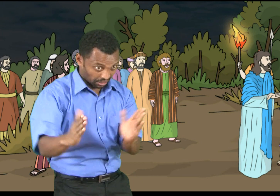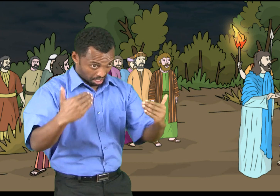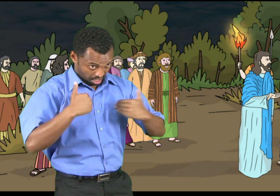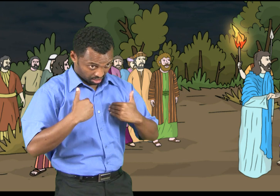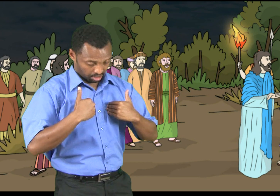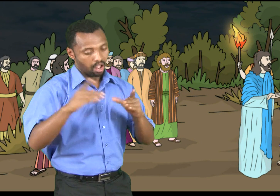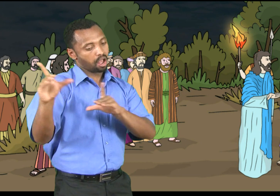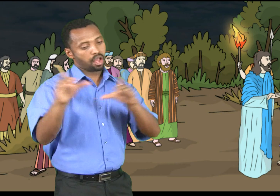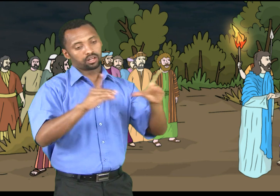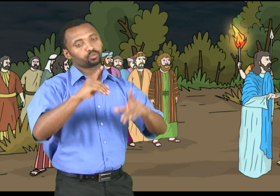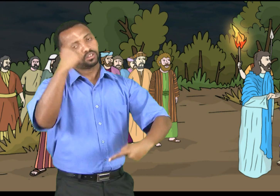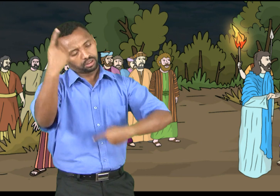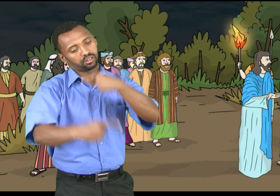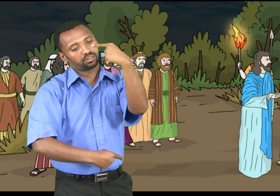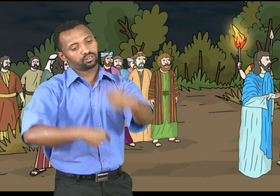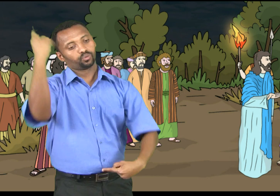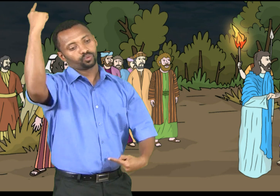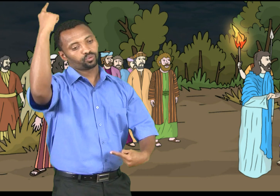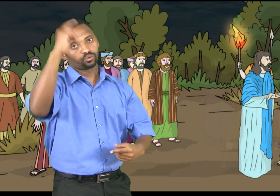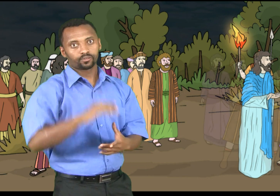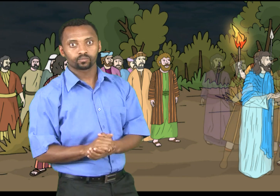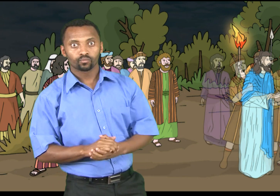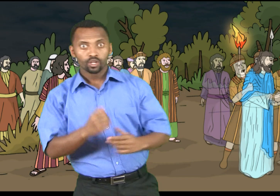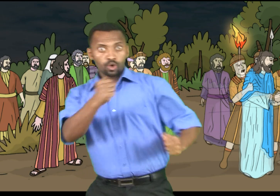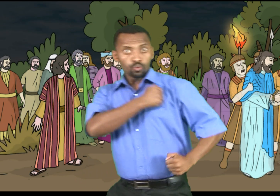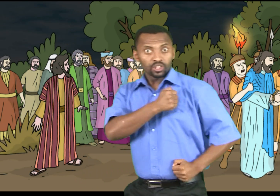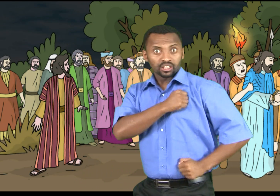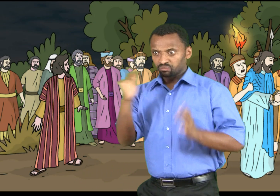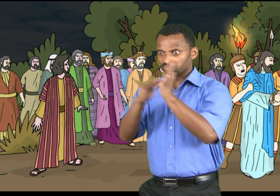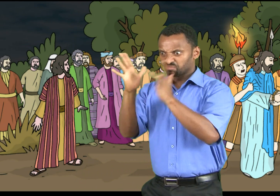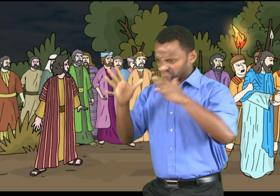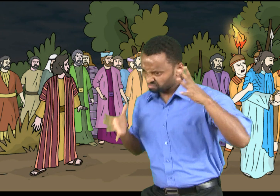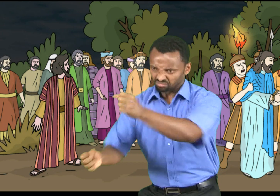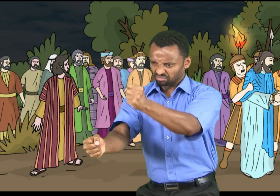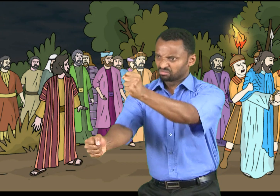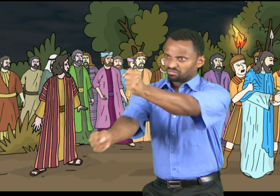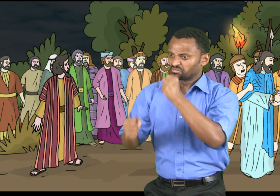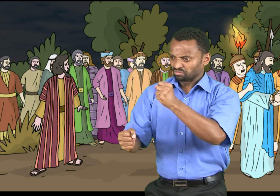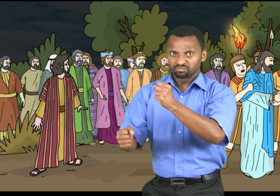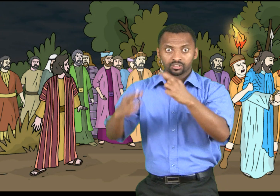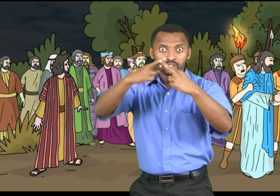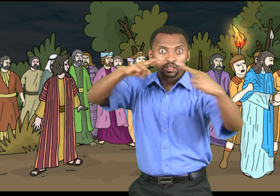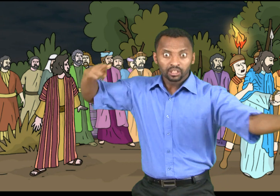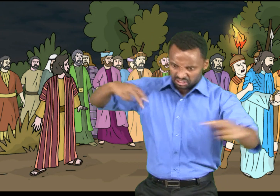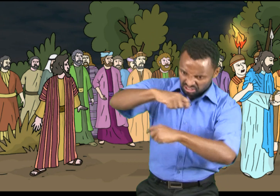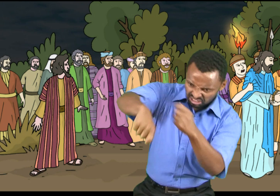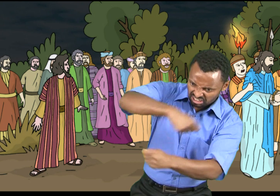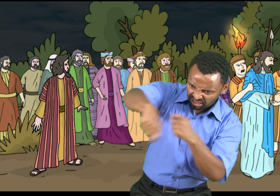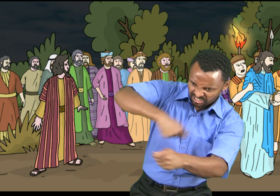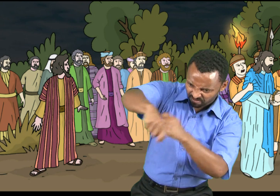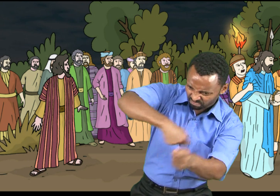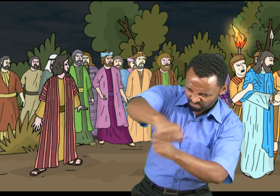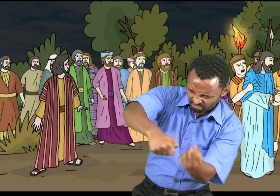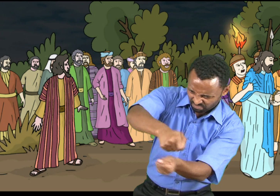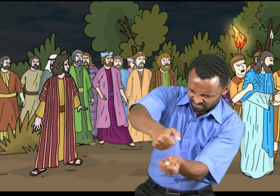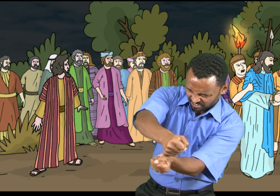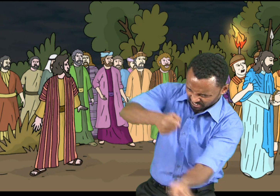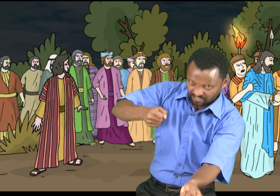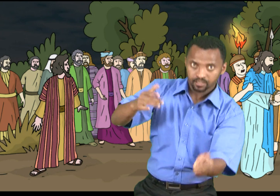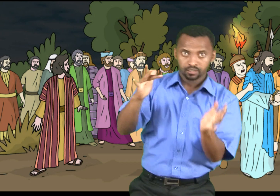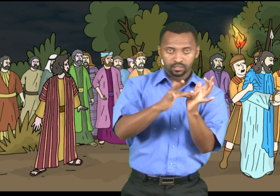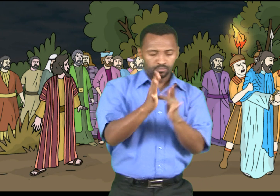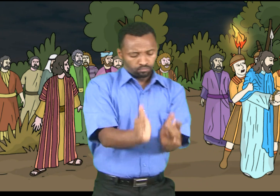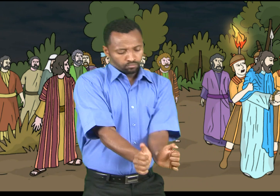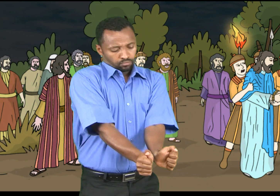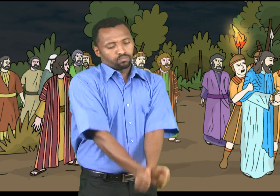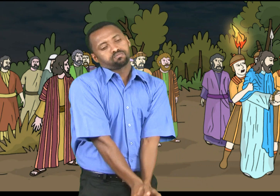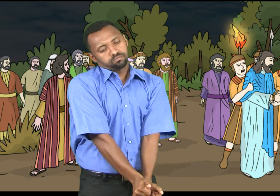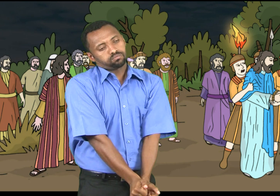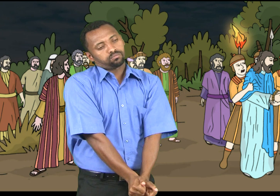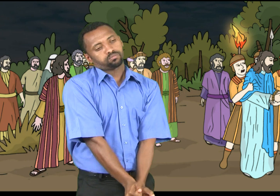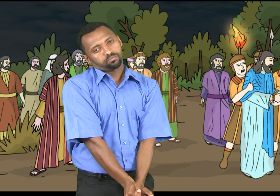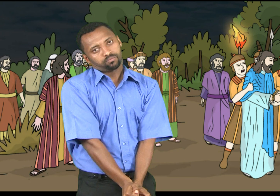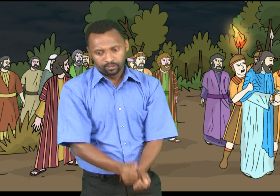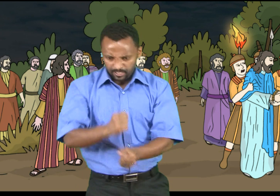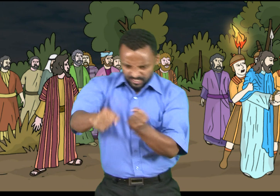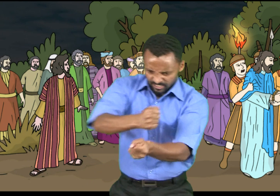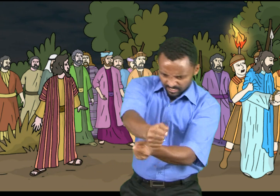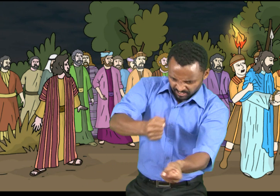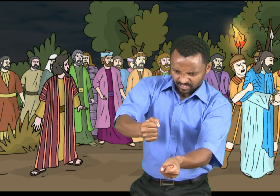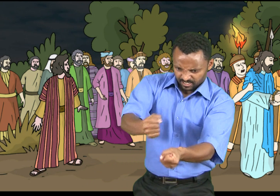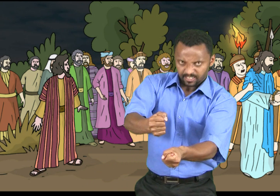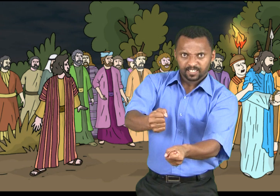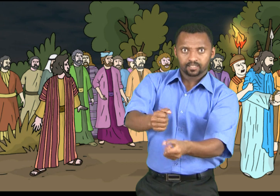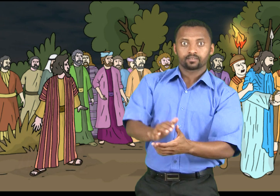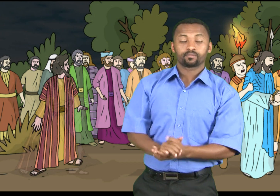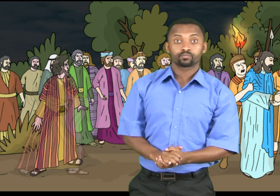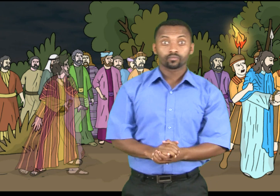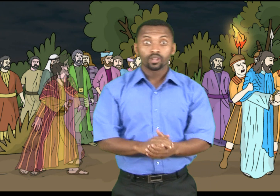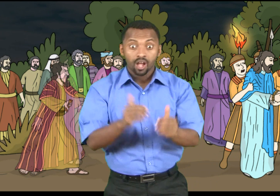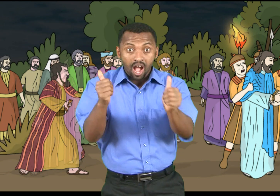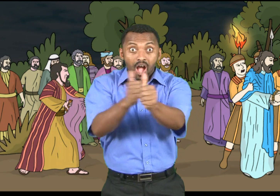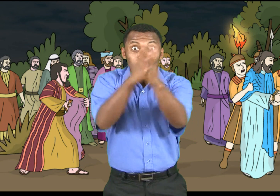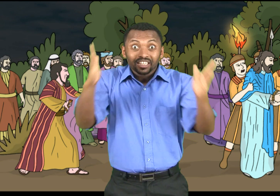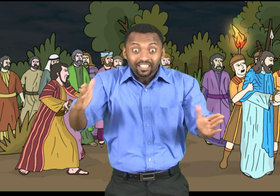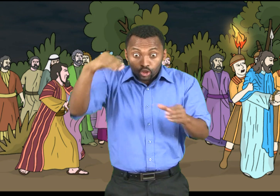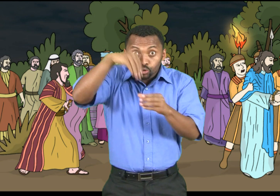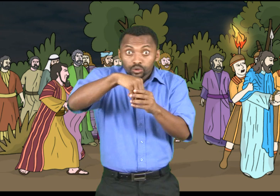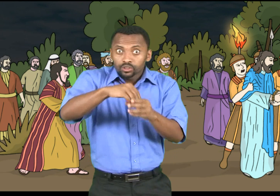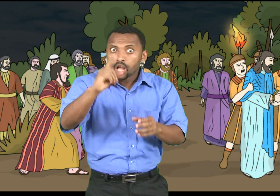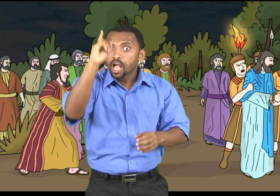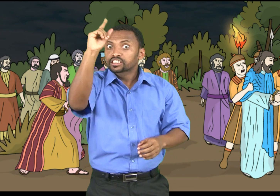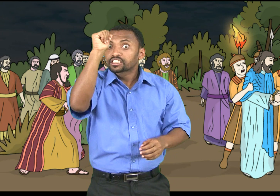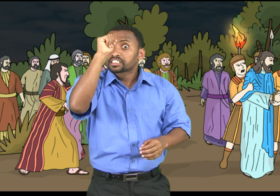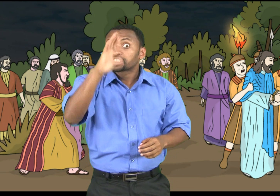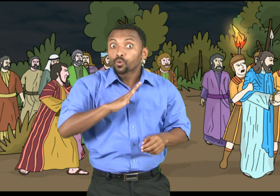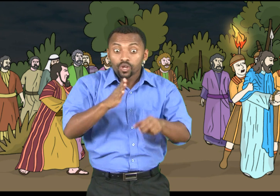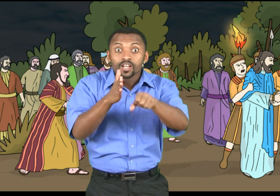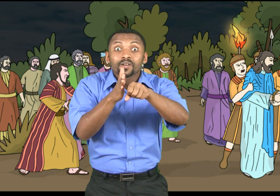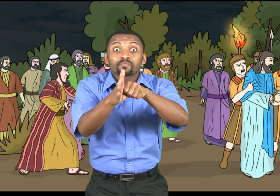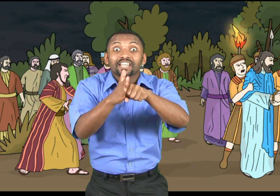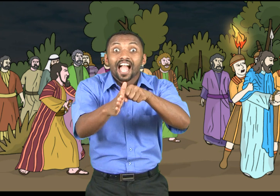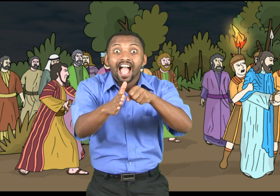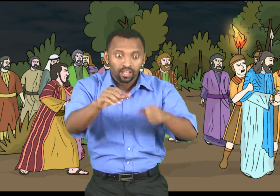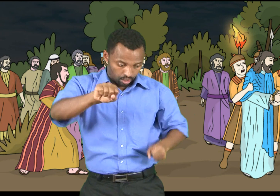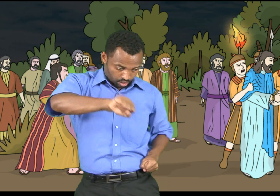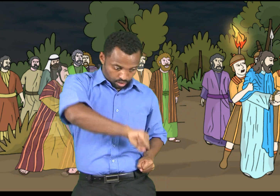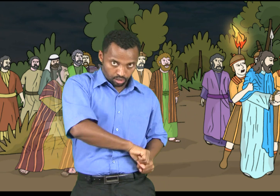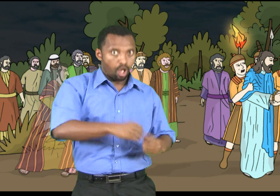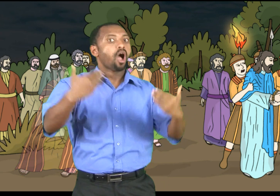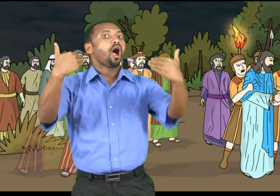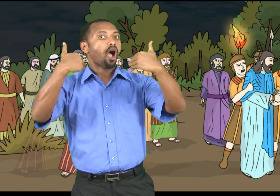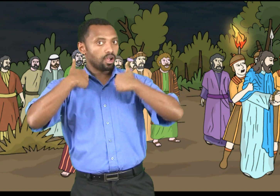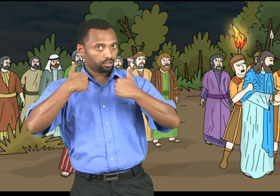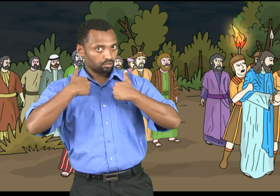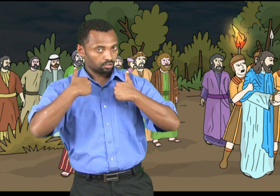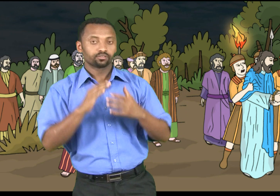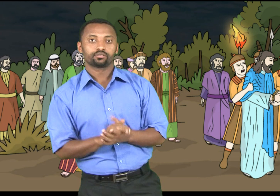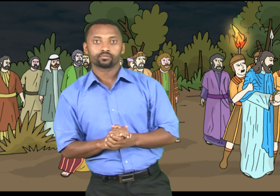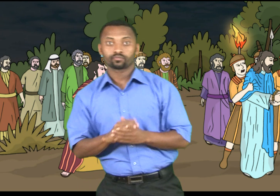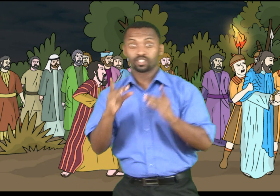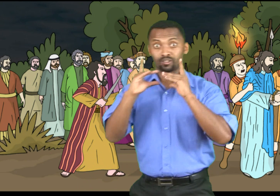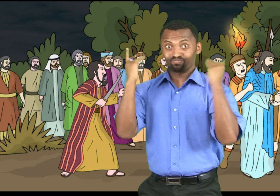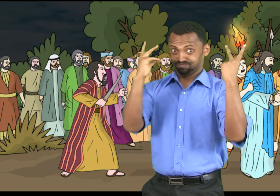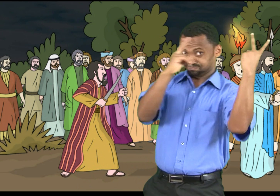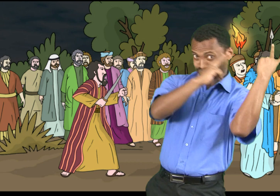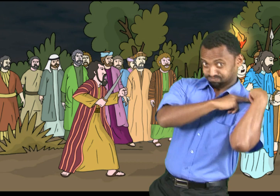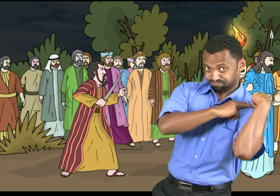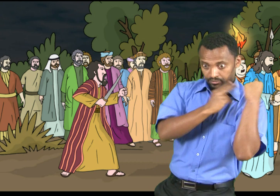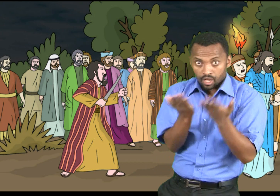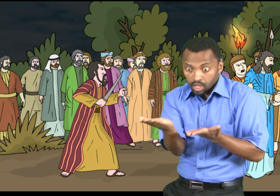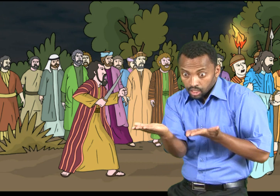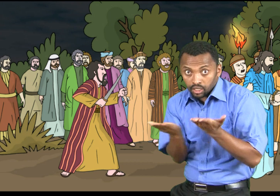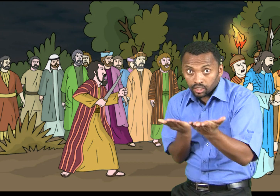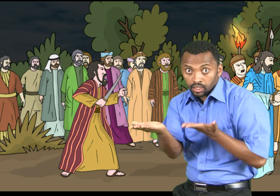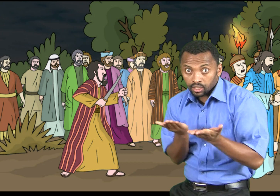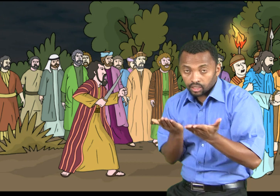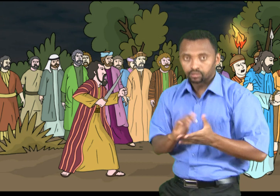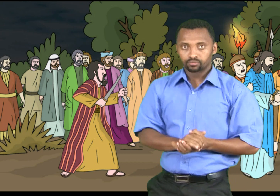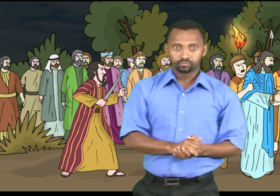Then the men stepped forward, seized Jesus, and arrested Him.